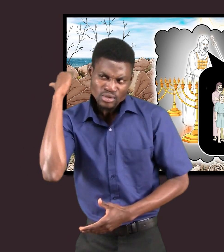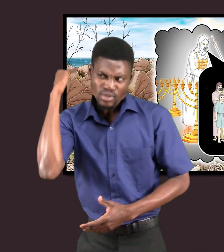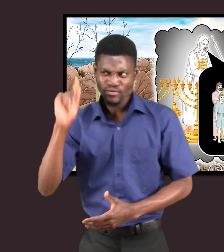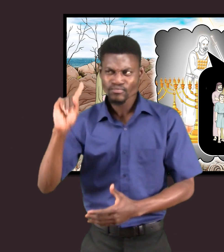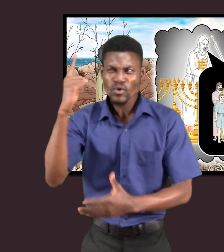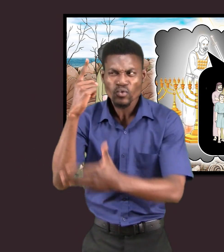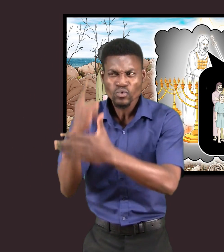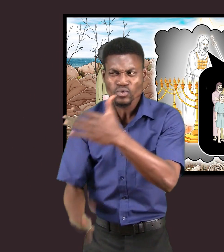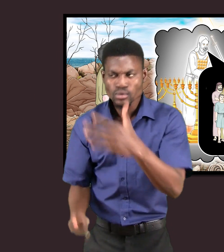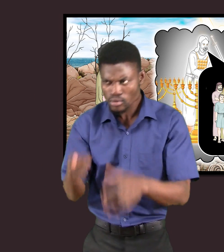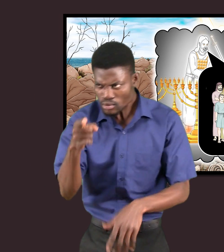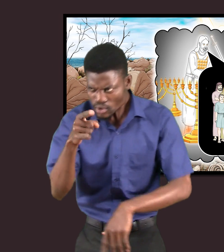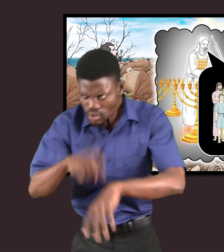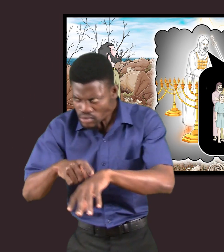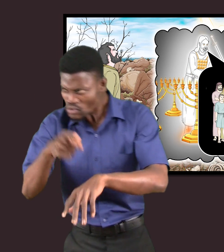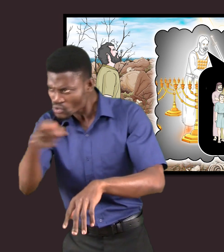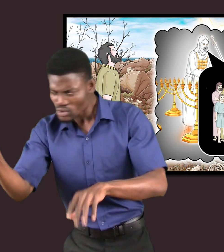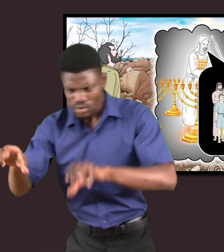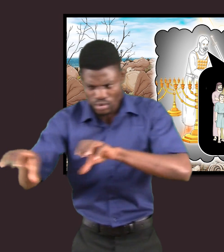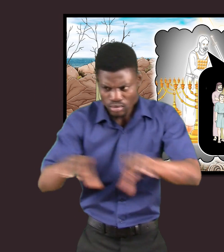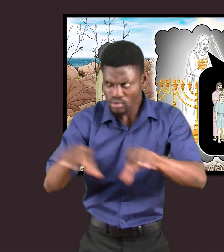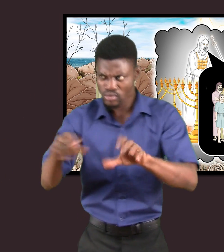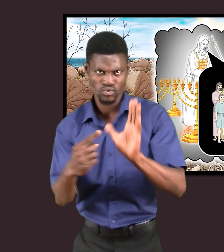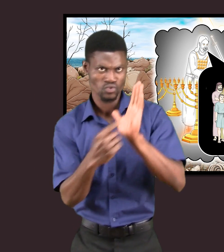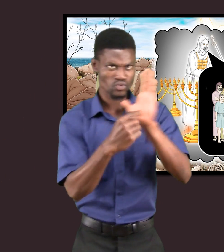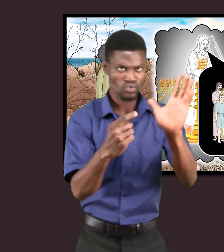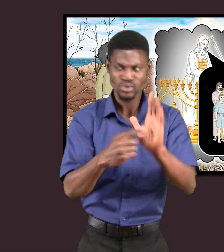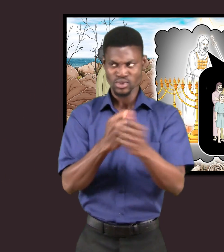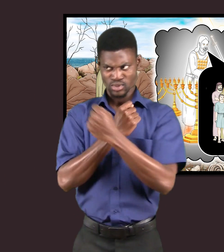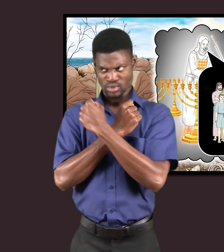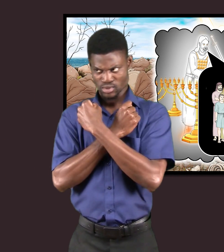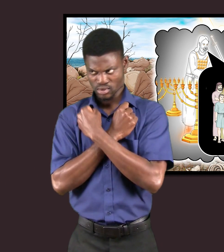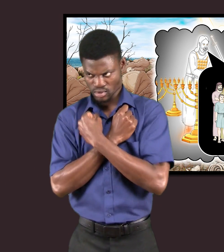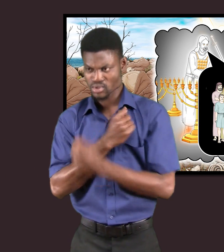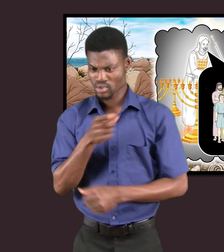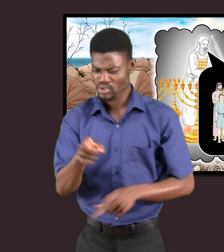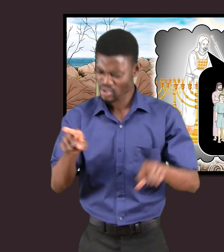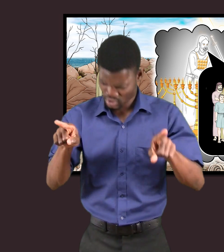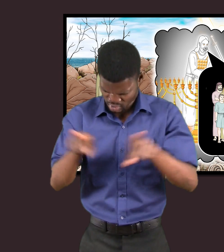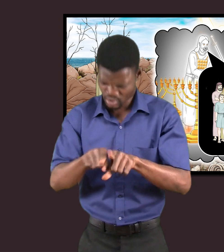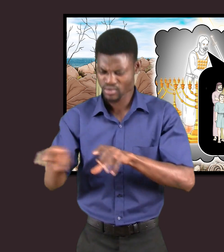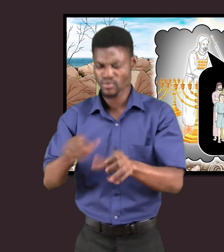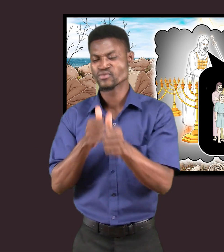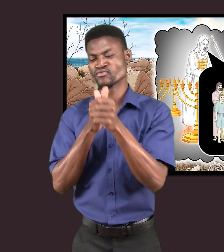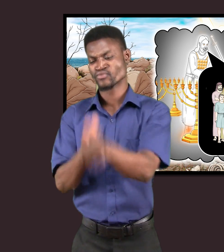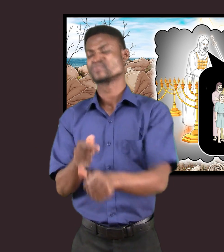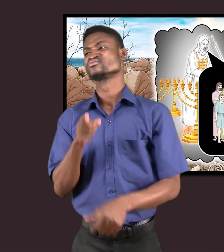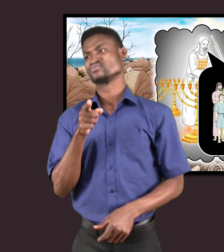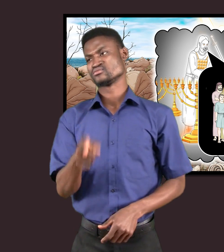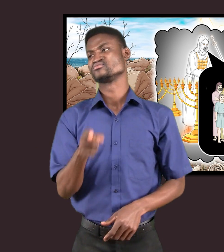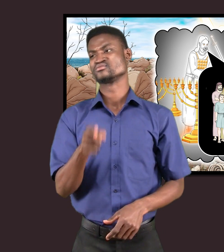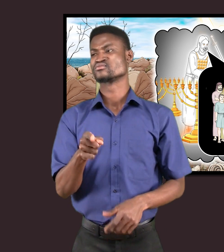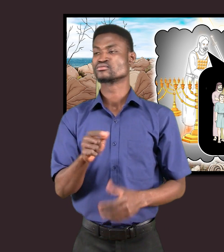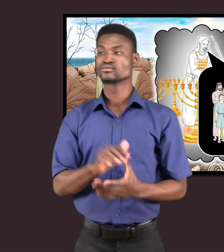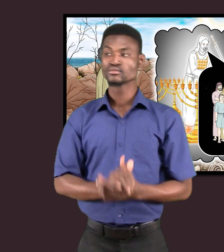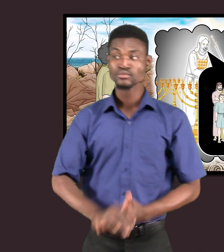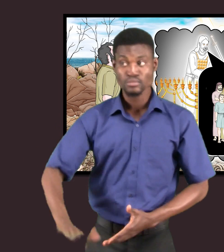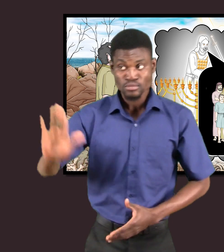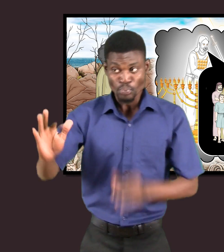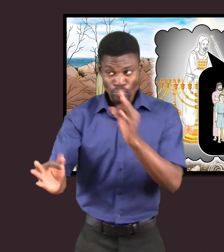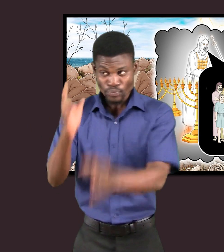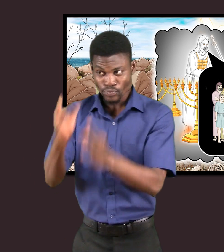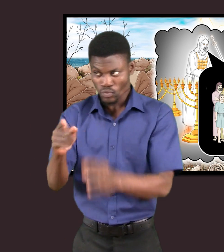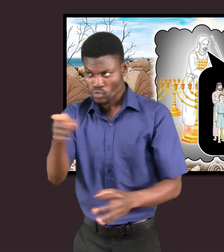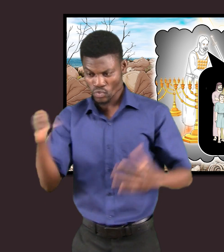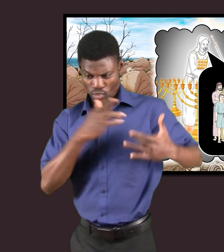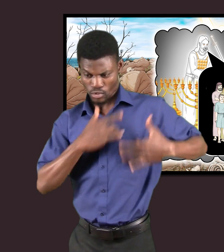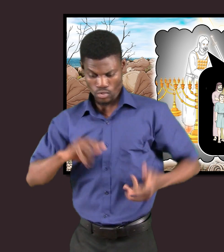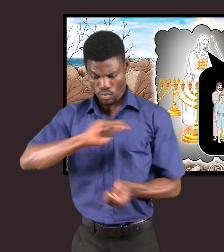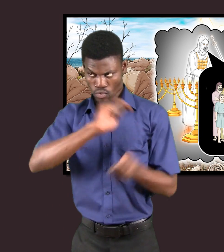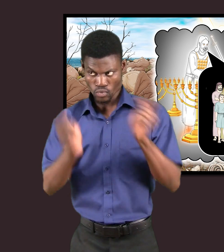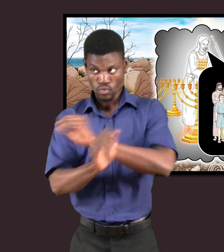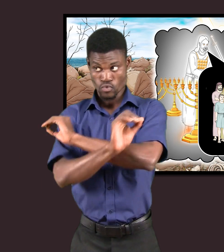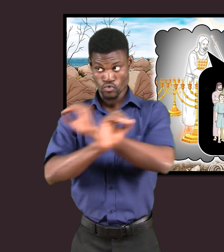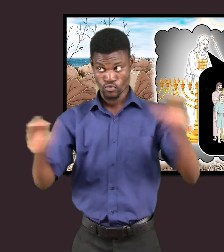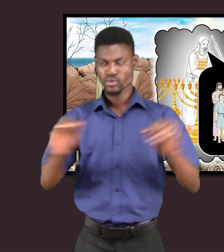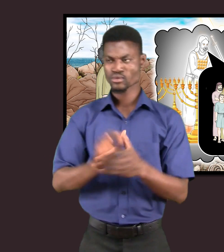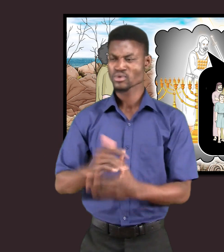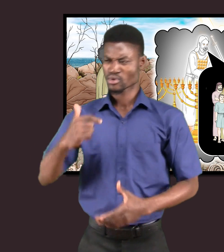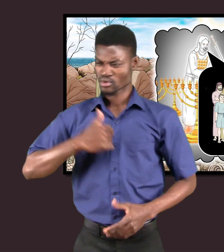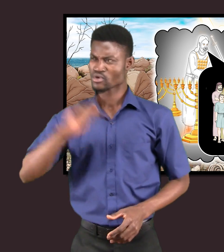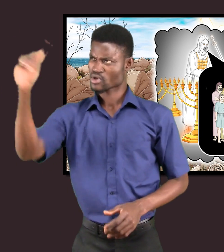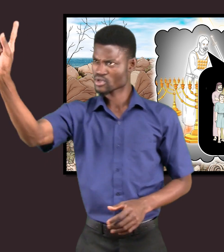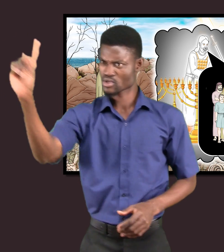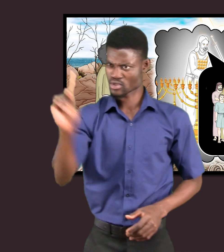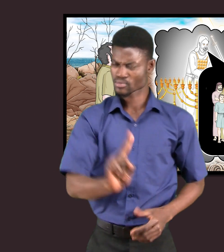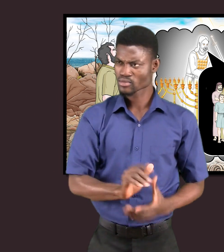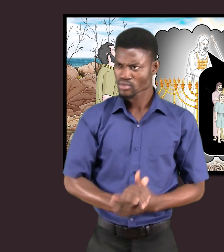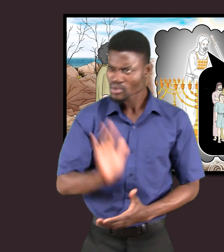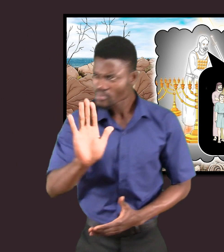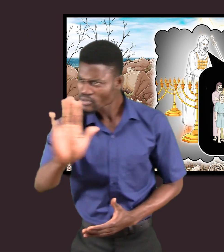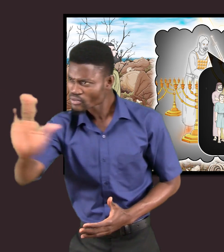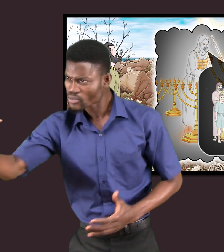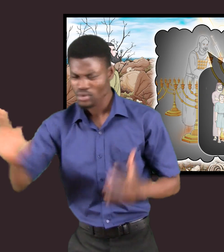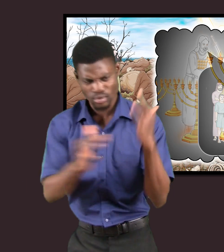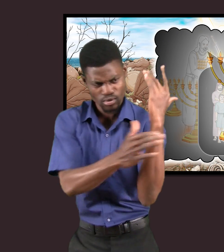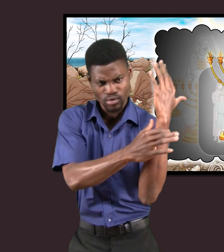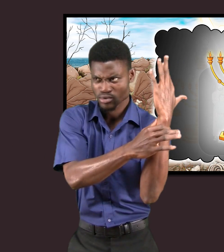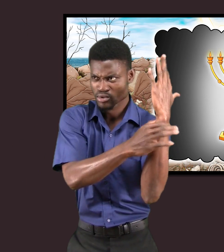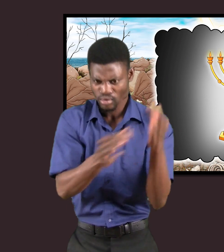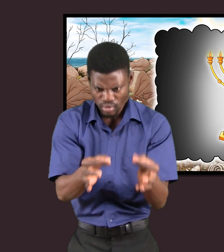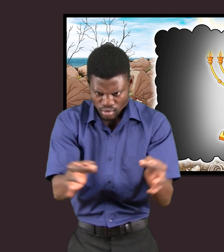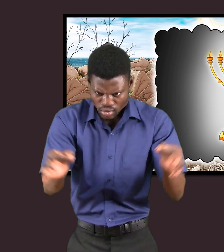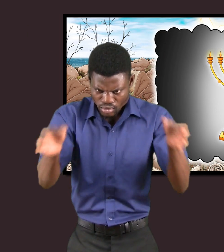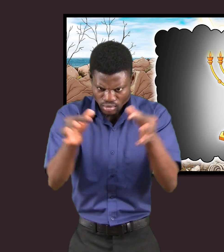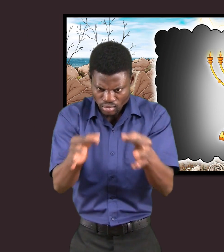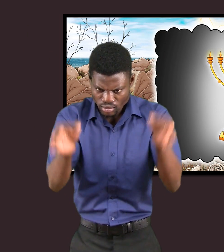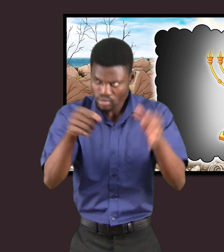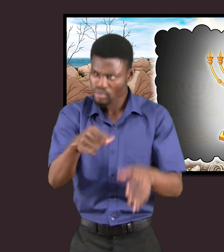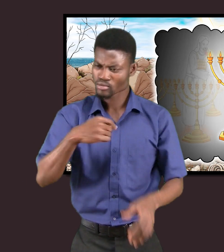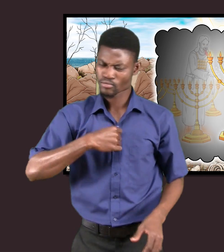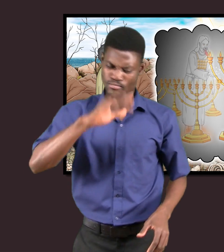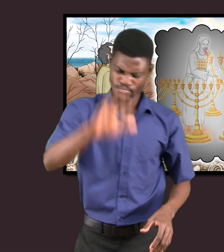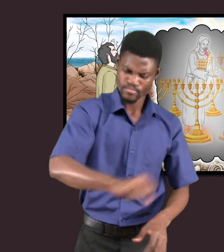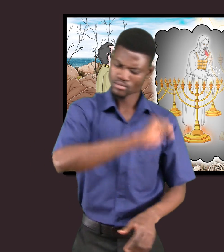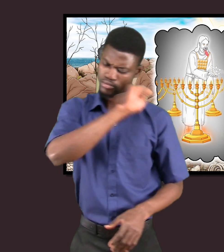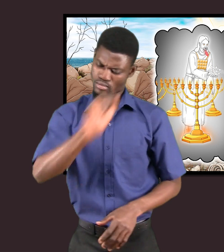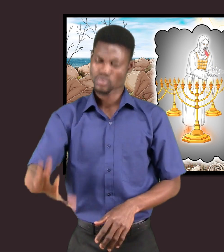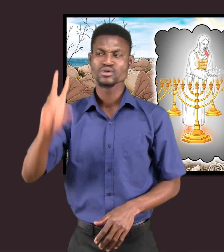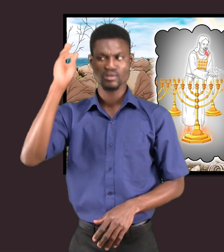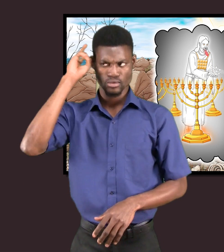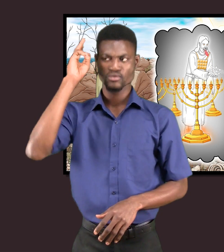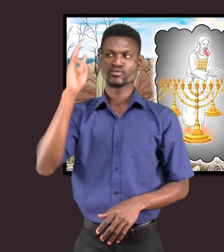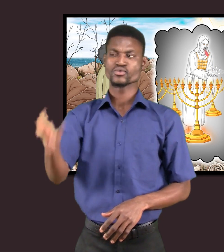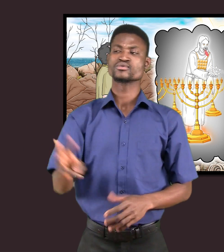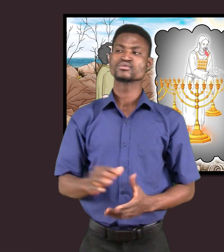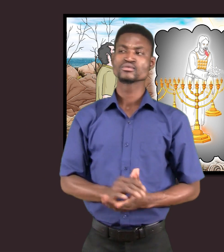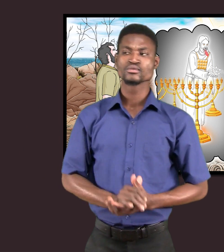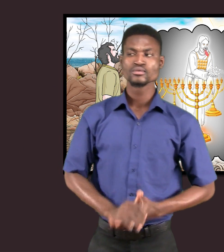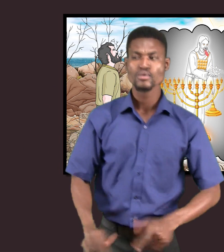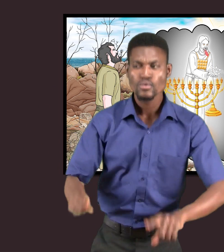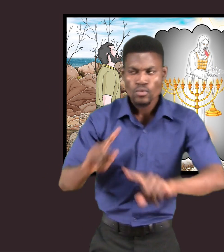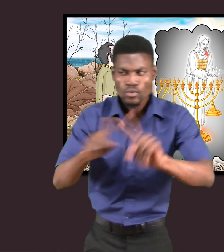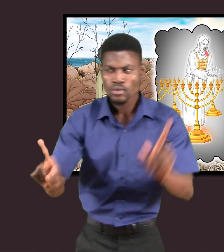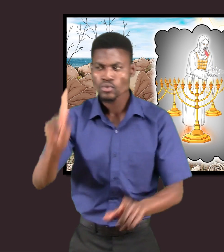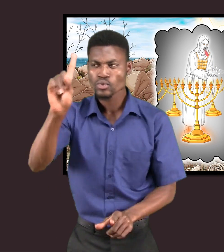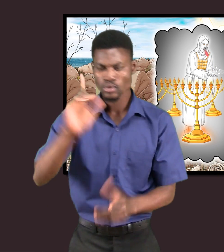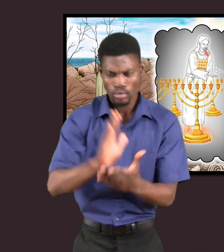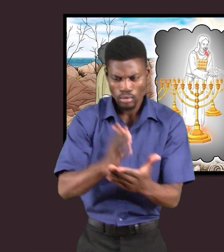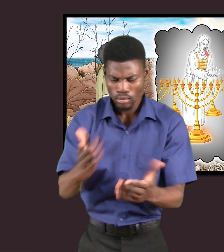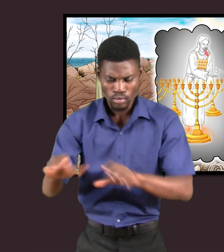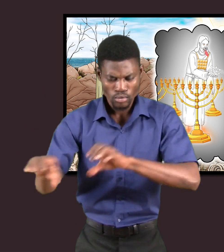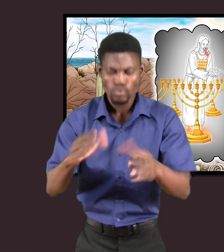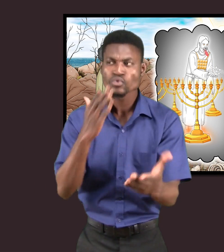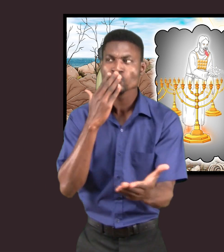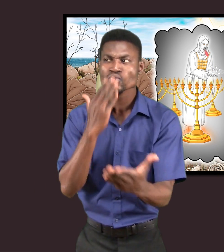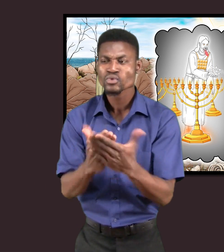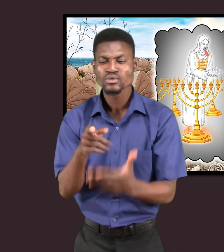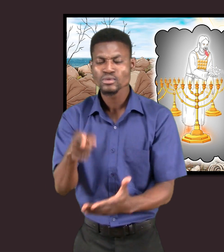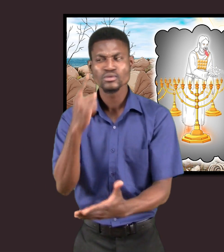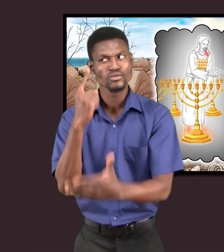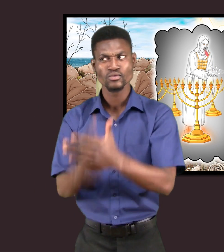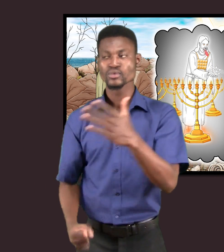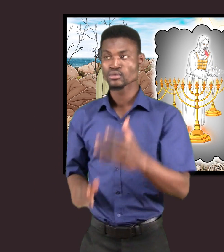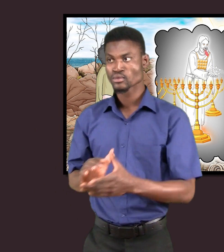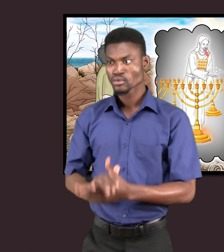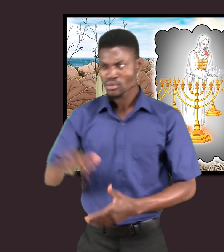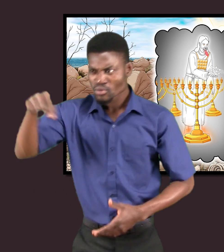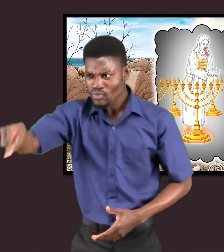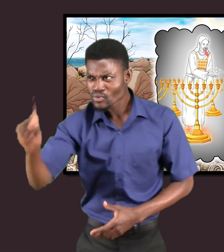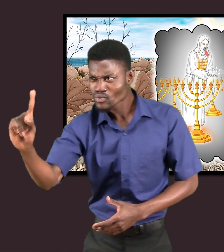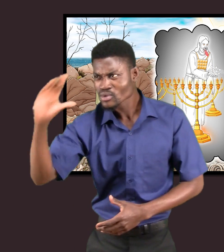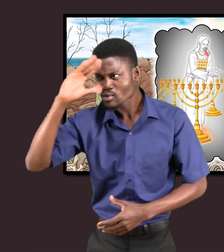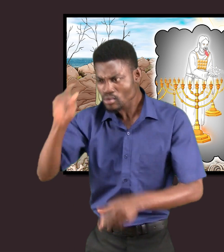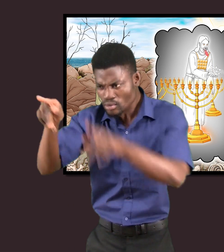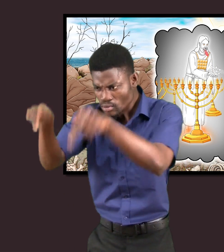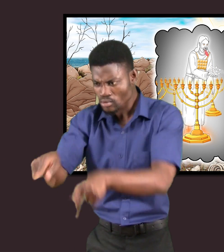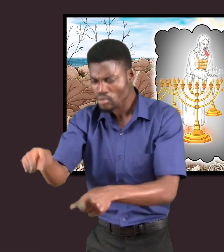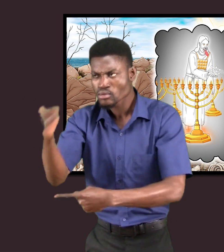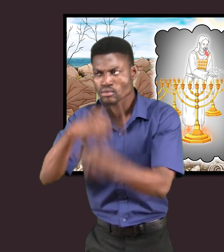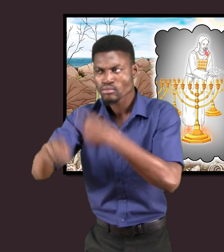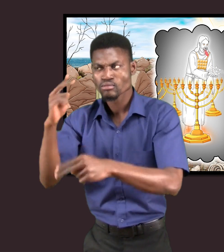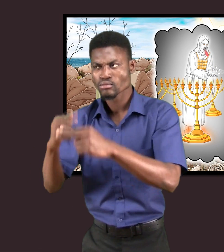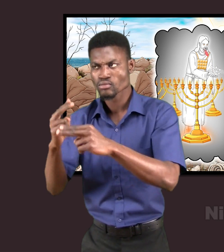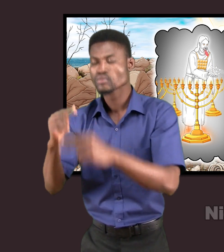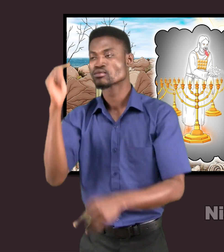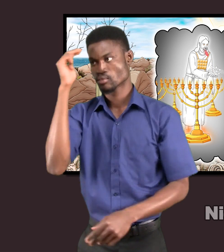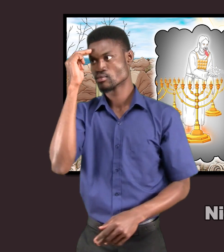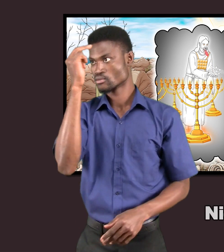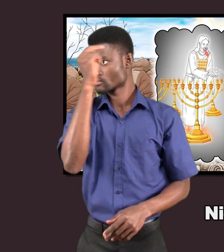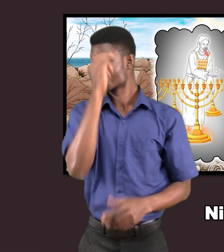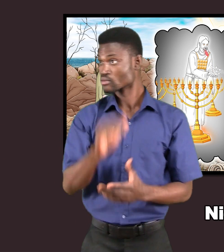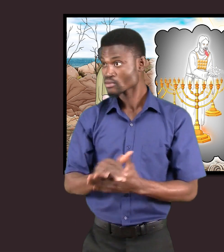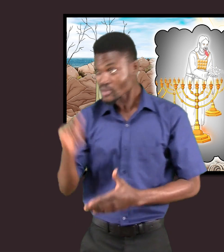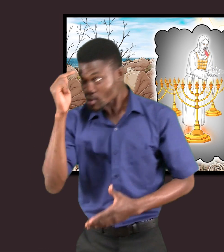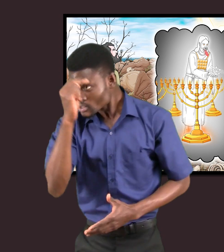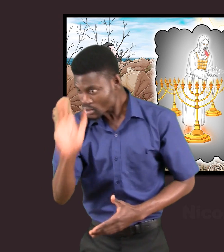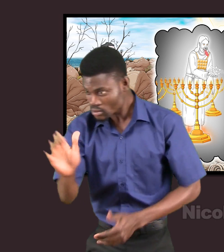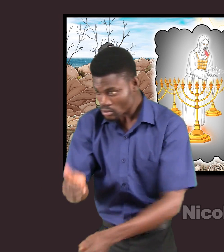Repent and perform the deeds you did at first. But if you do not repent, I will come to you and remove your lampstand from its place.